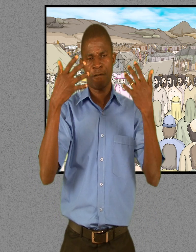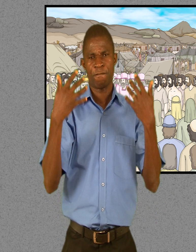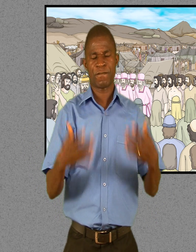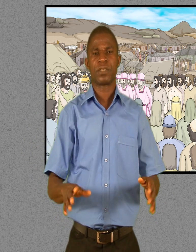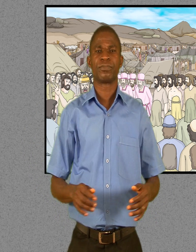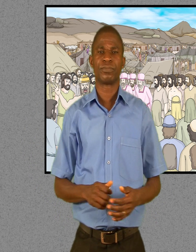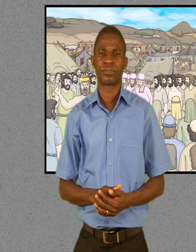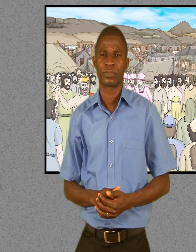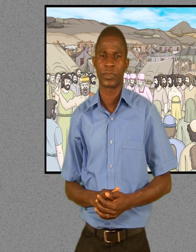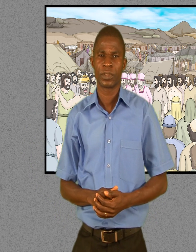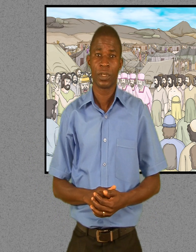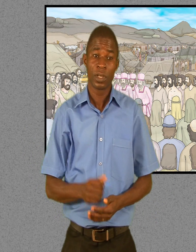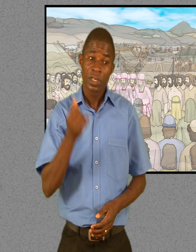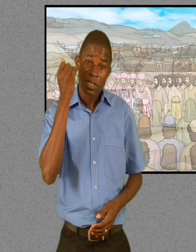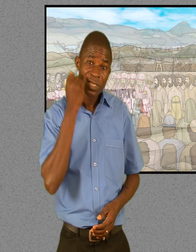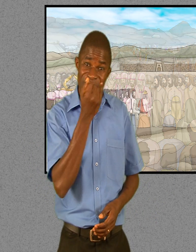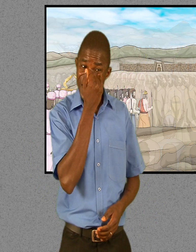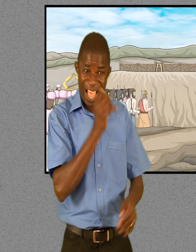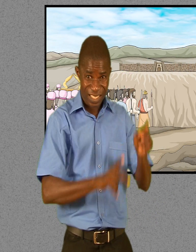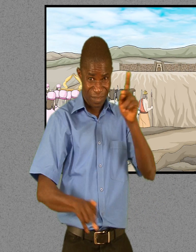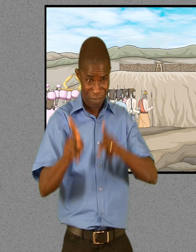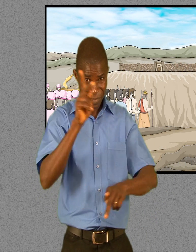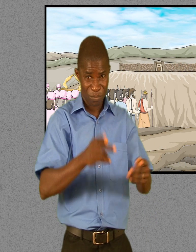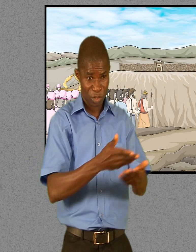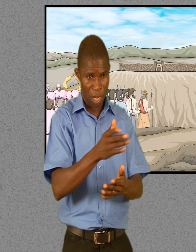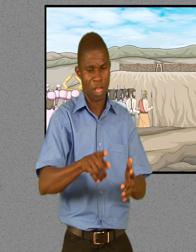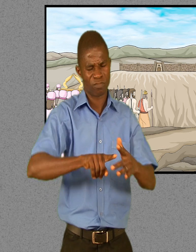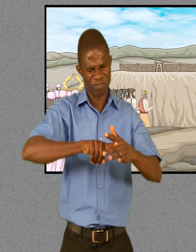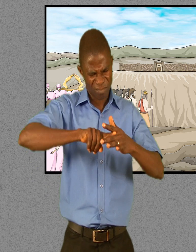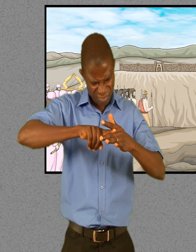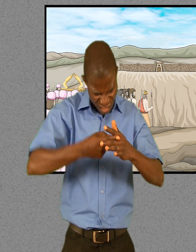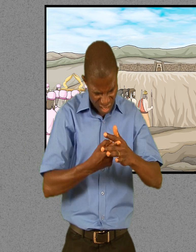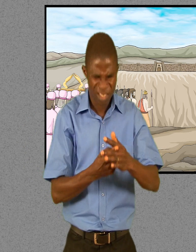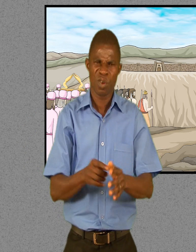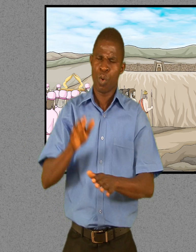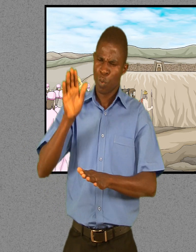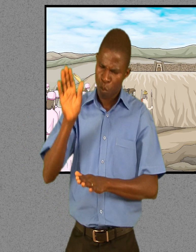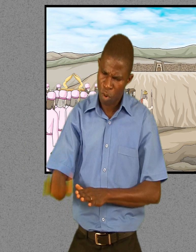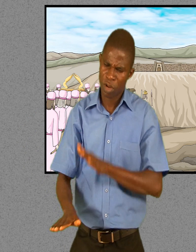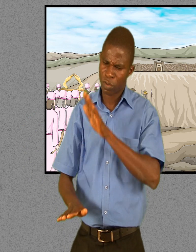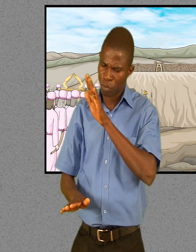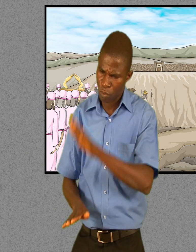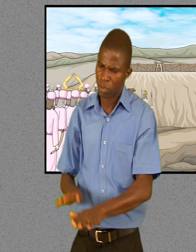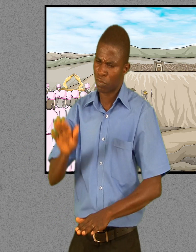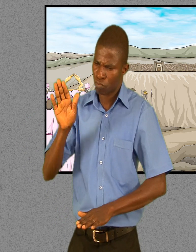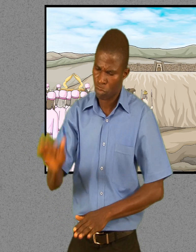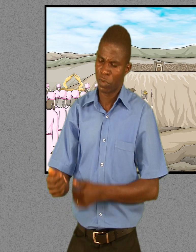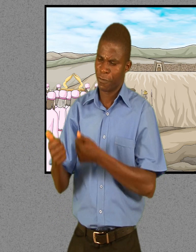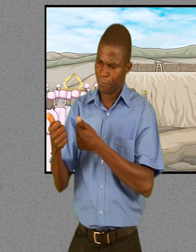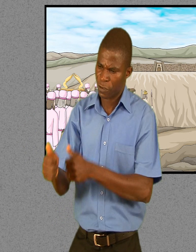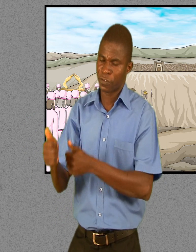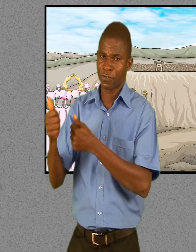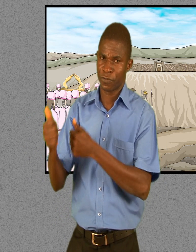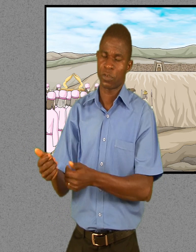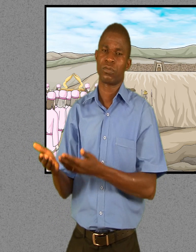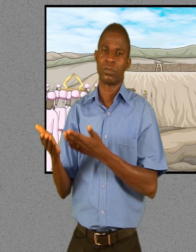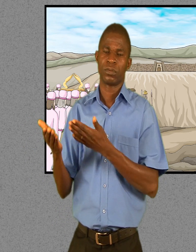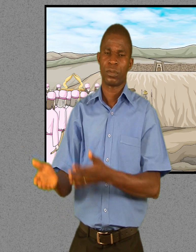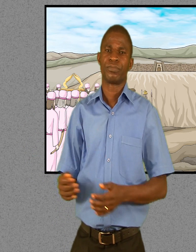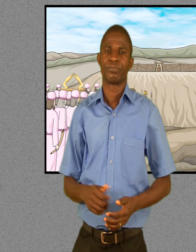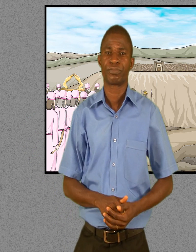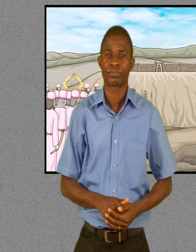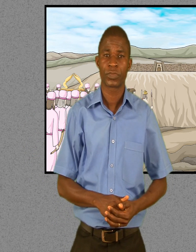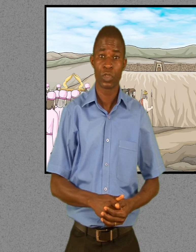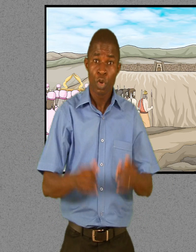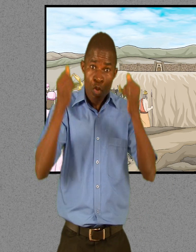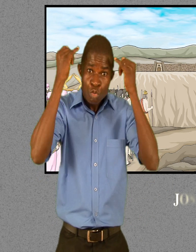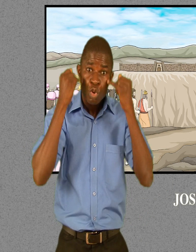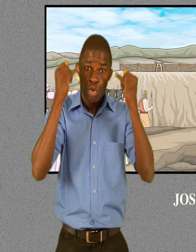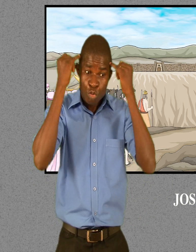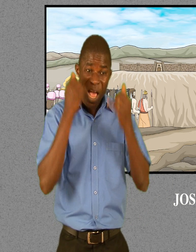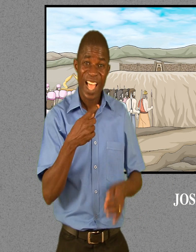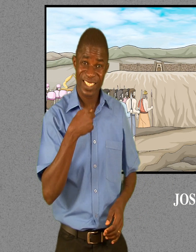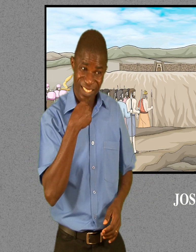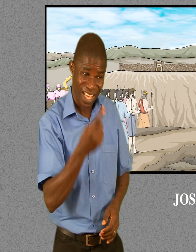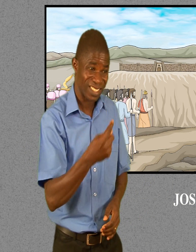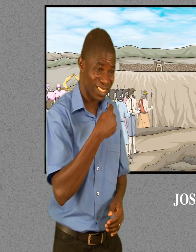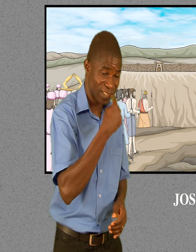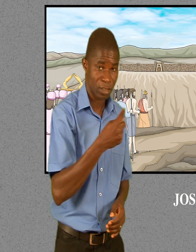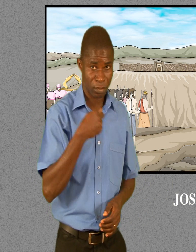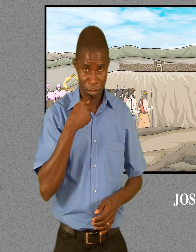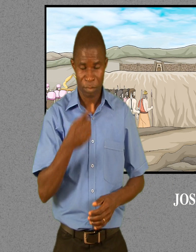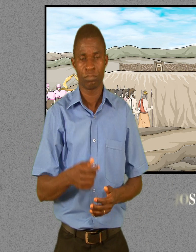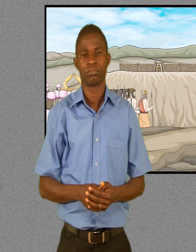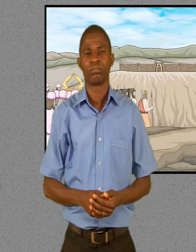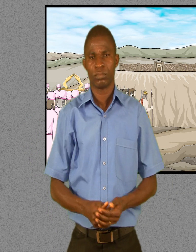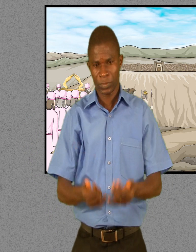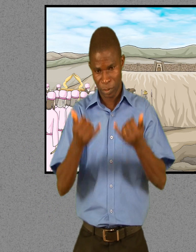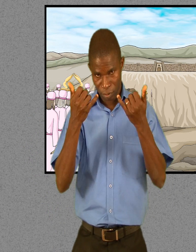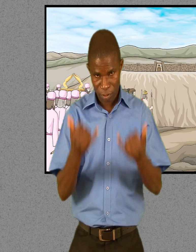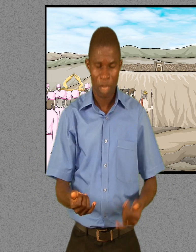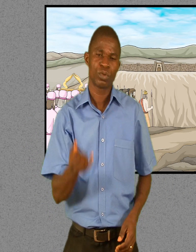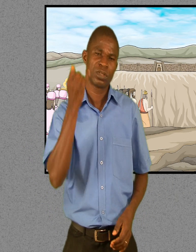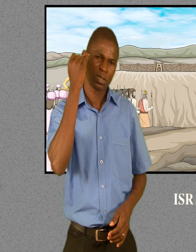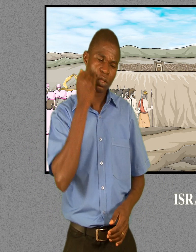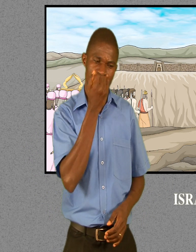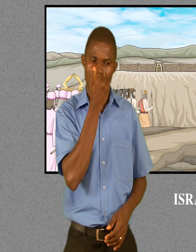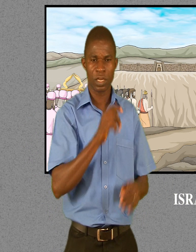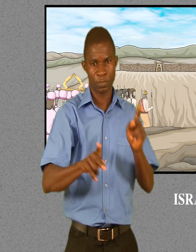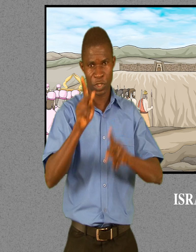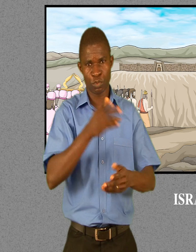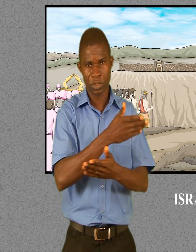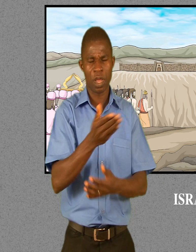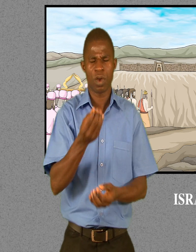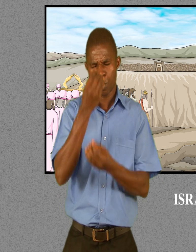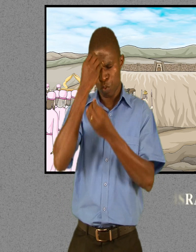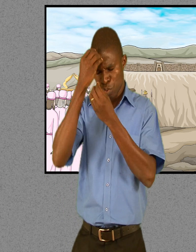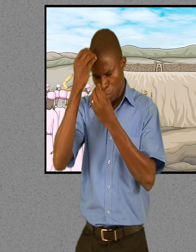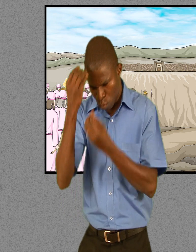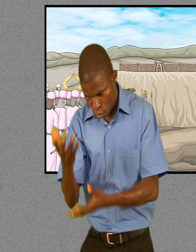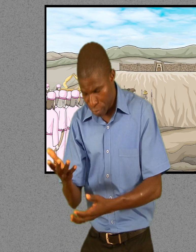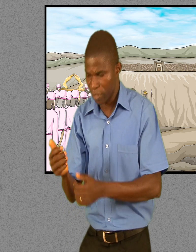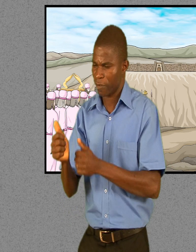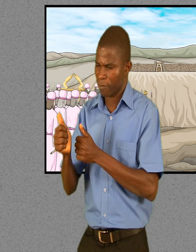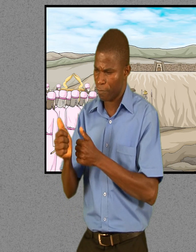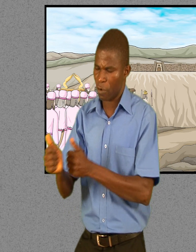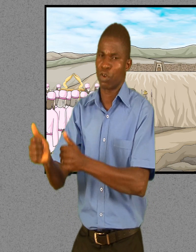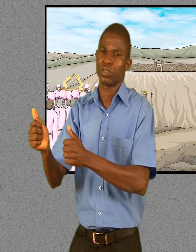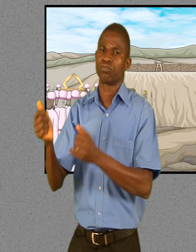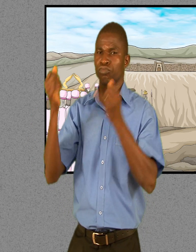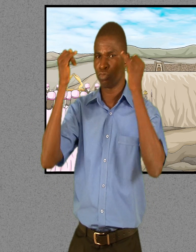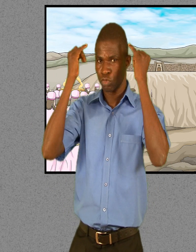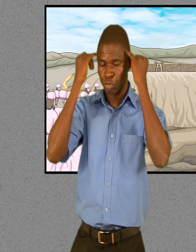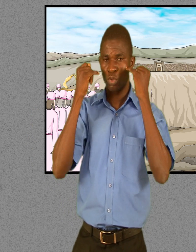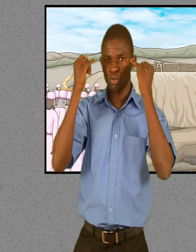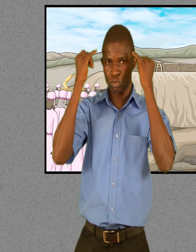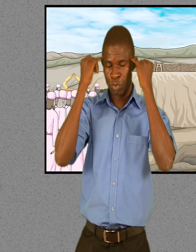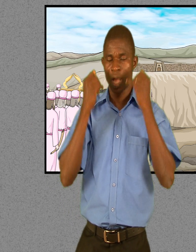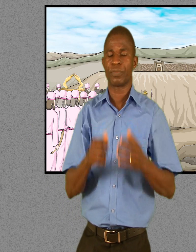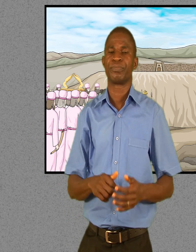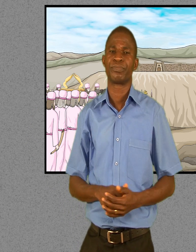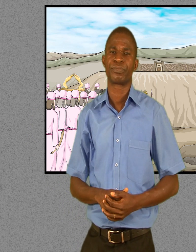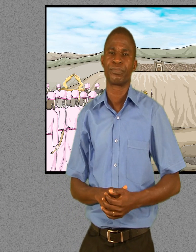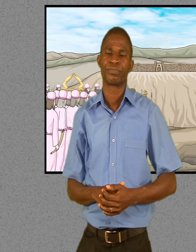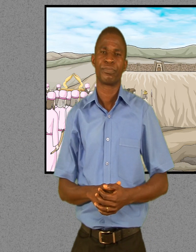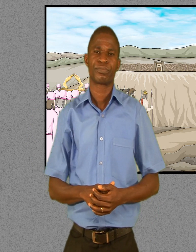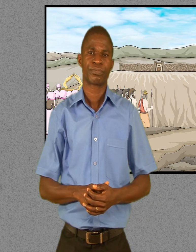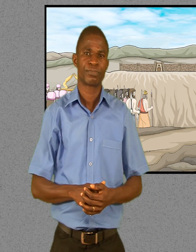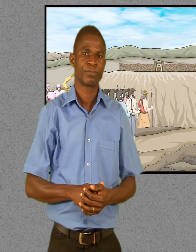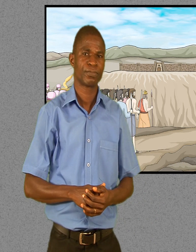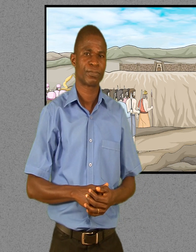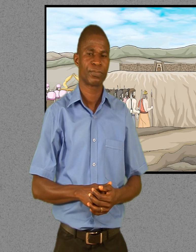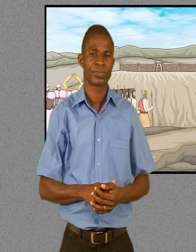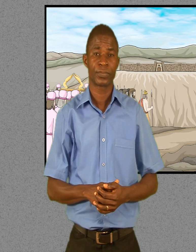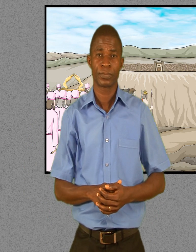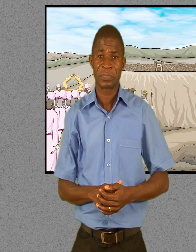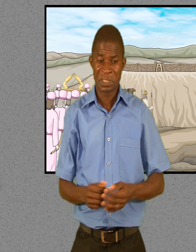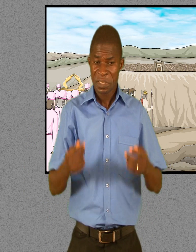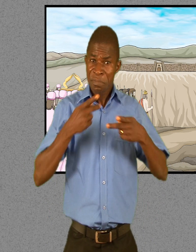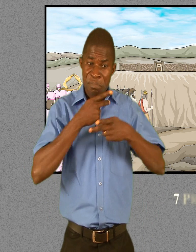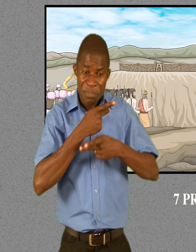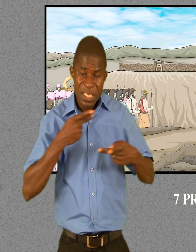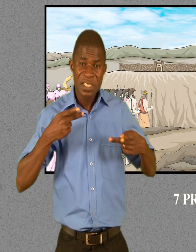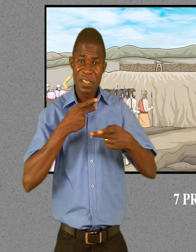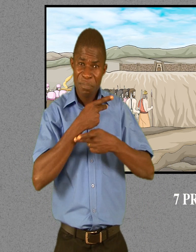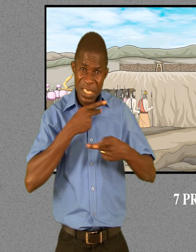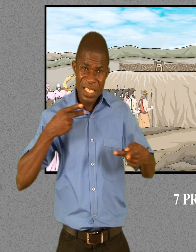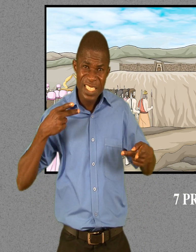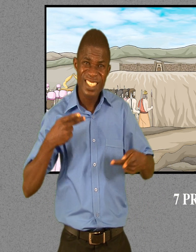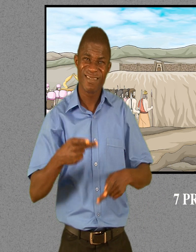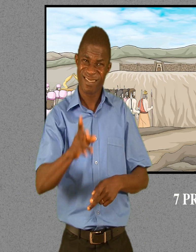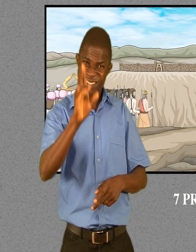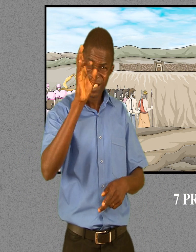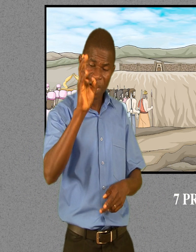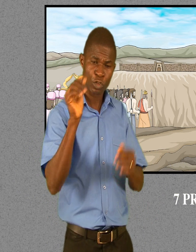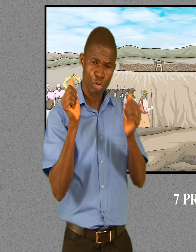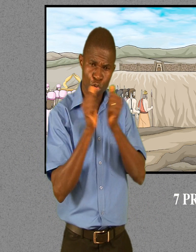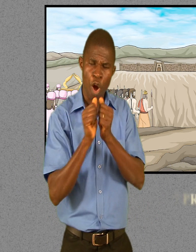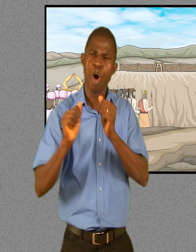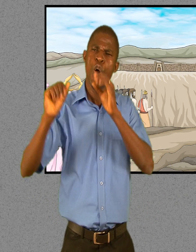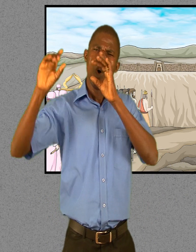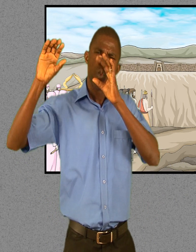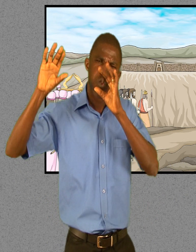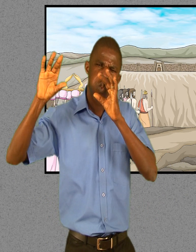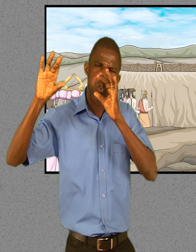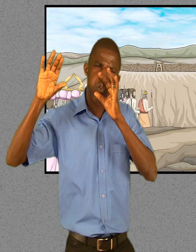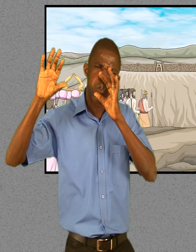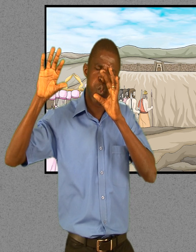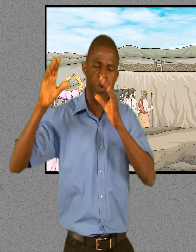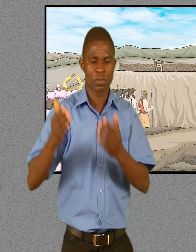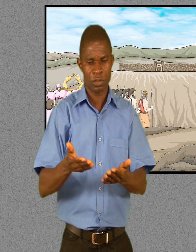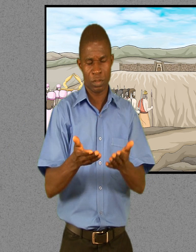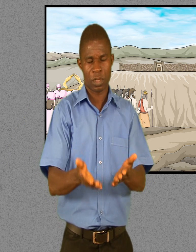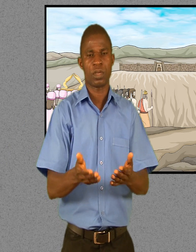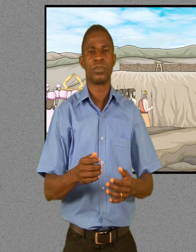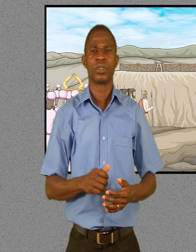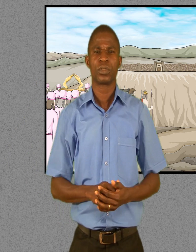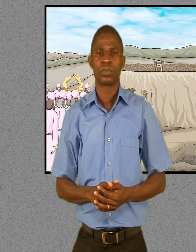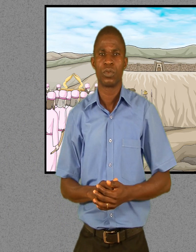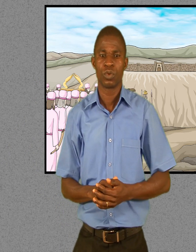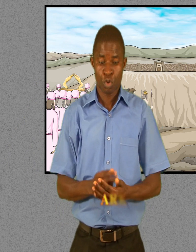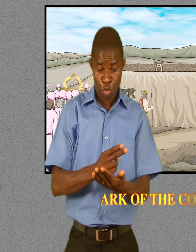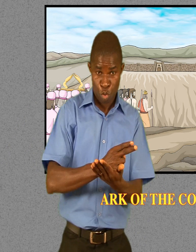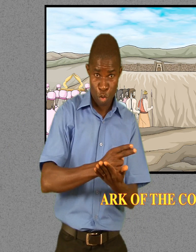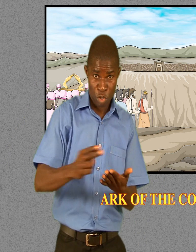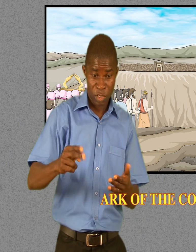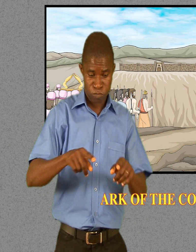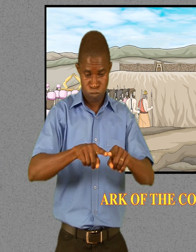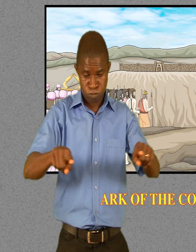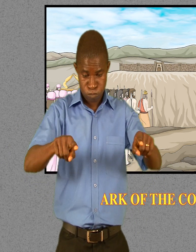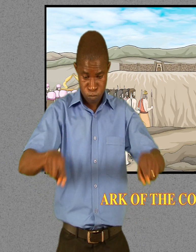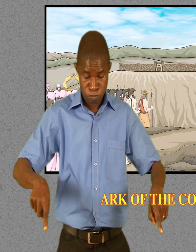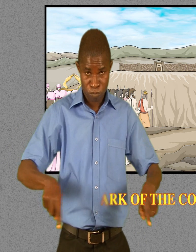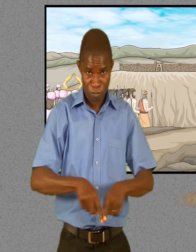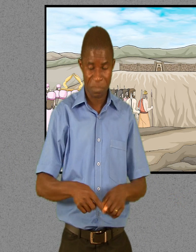After Joshua had spoken to the people, seven priests carrying seven rams’ horns before the LORD advanced and blew the horns, and the ark of the covenant of the LORD followed them.